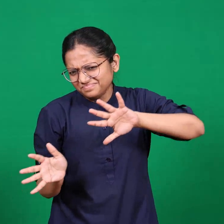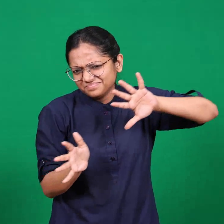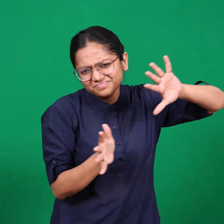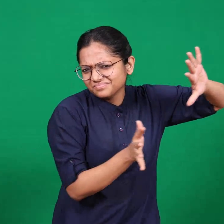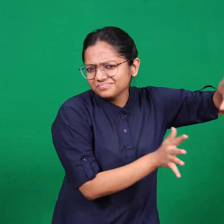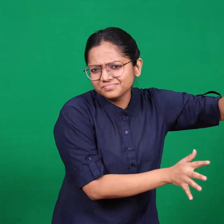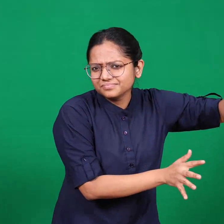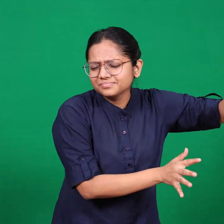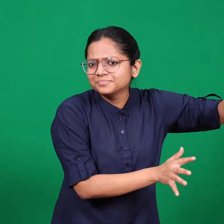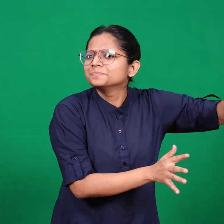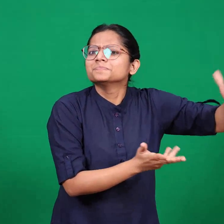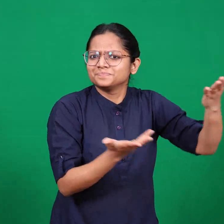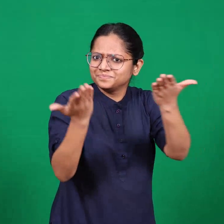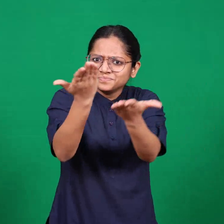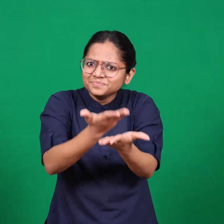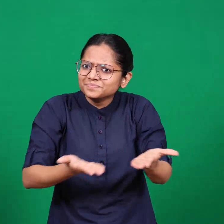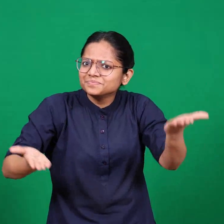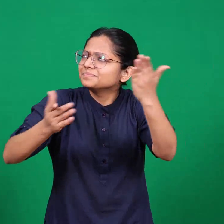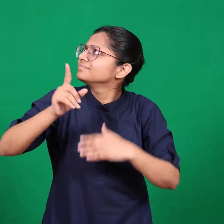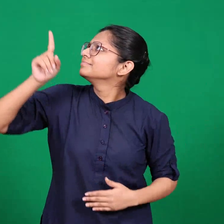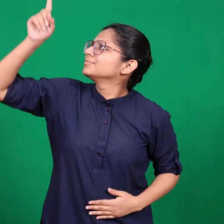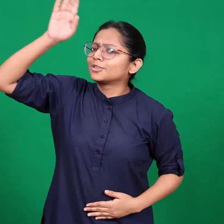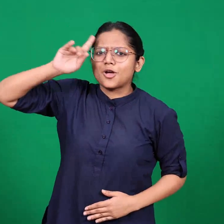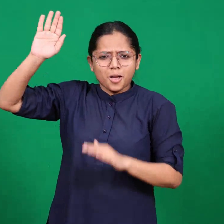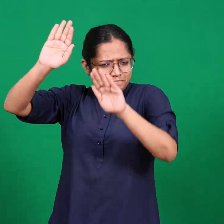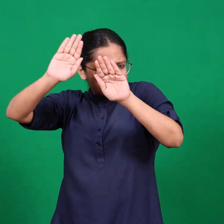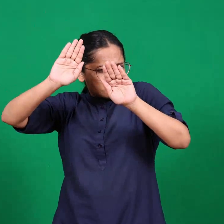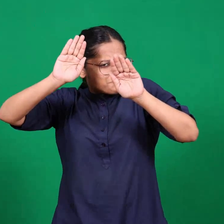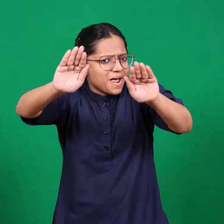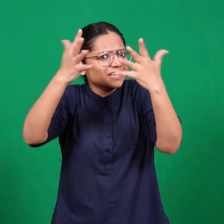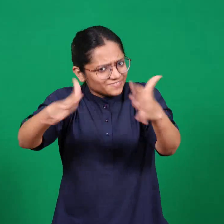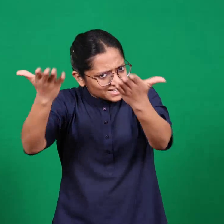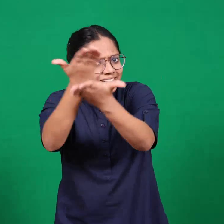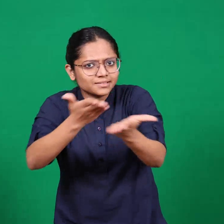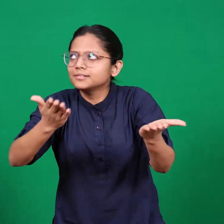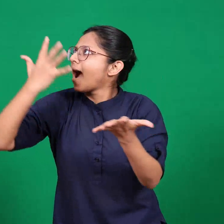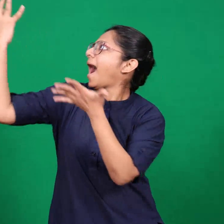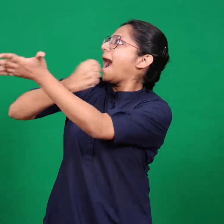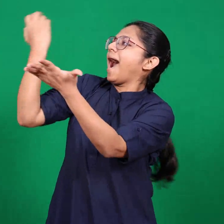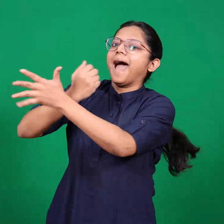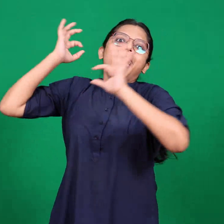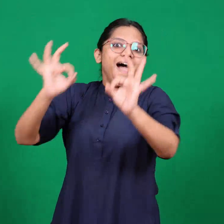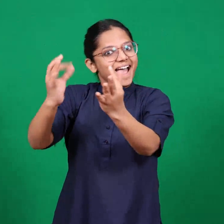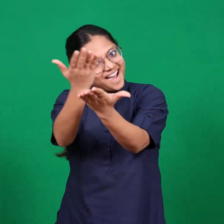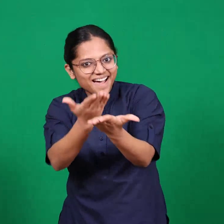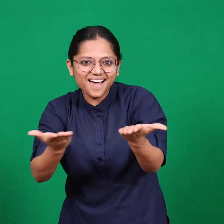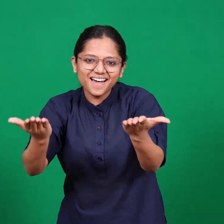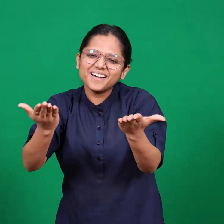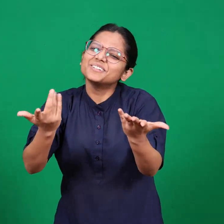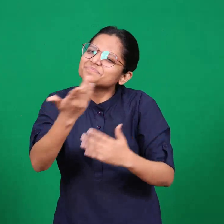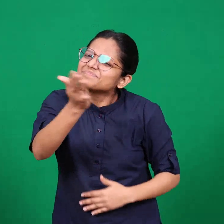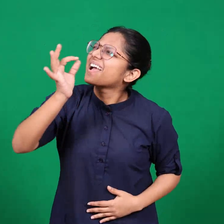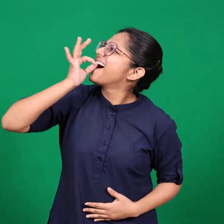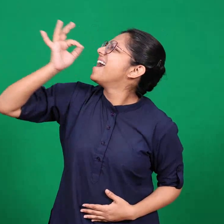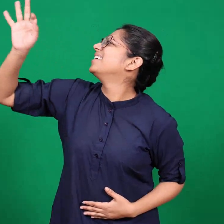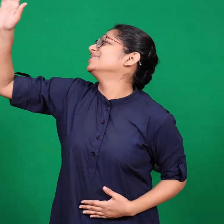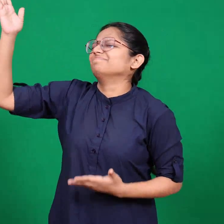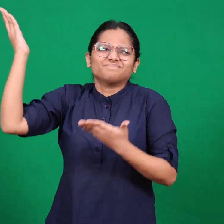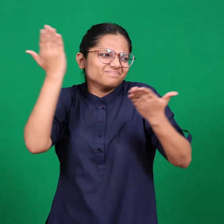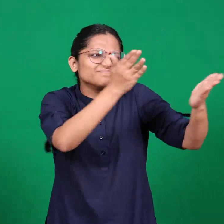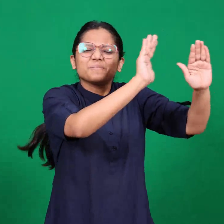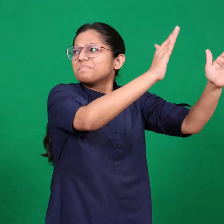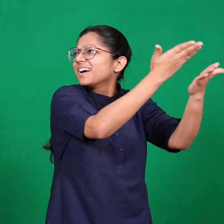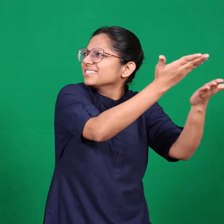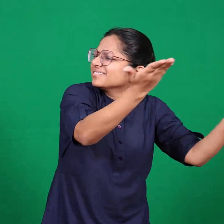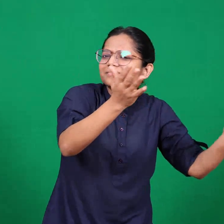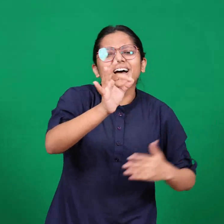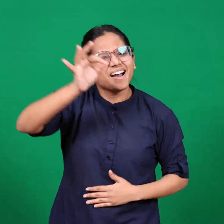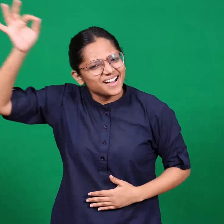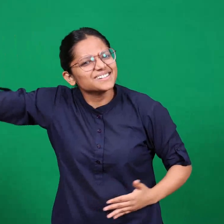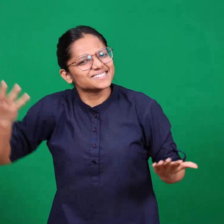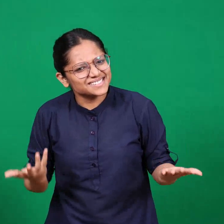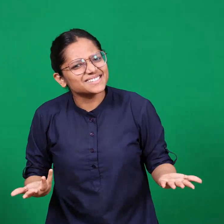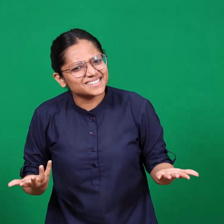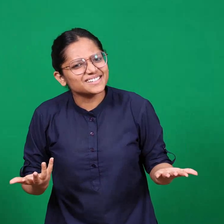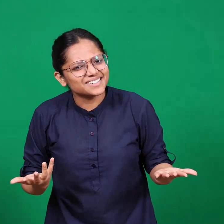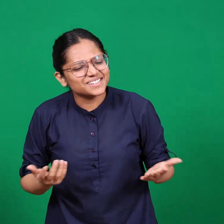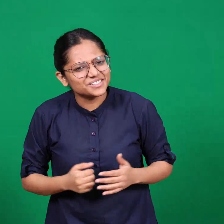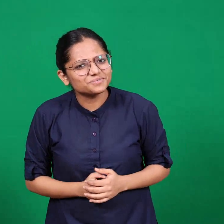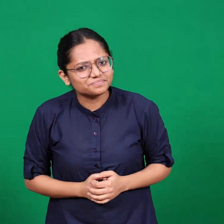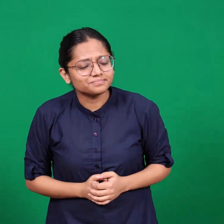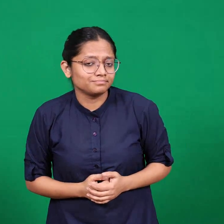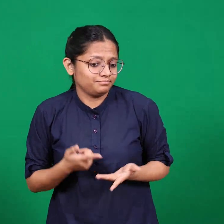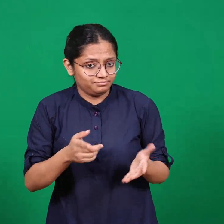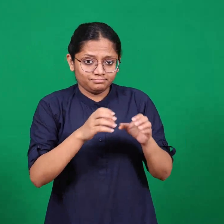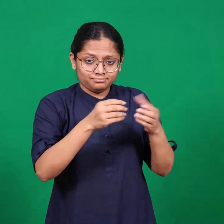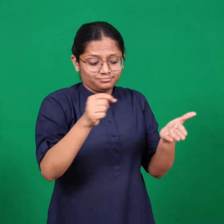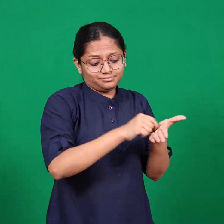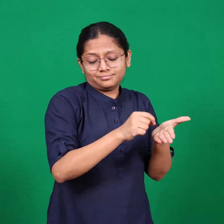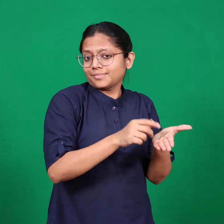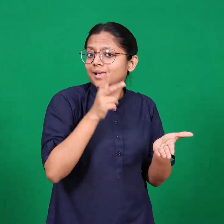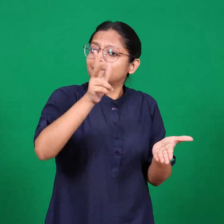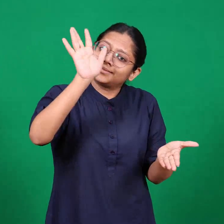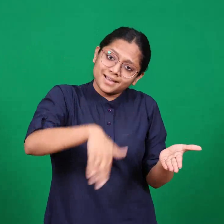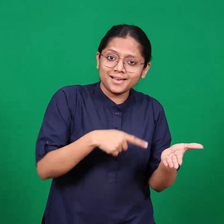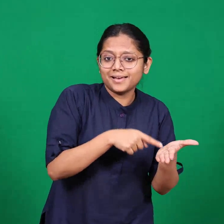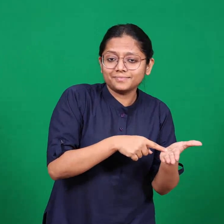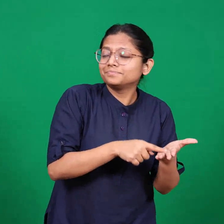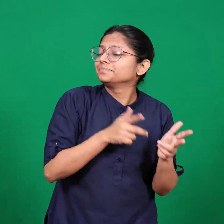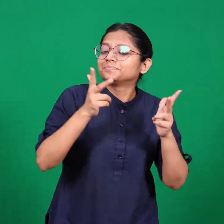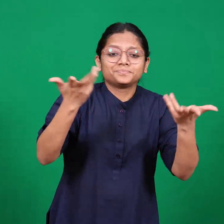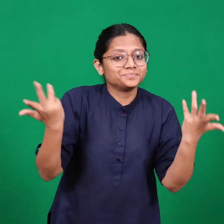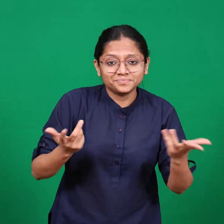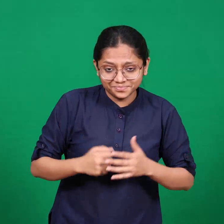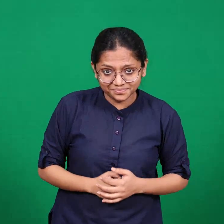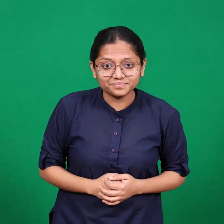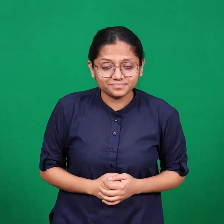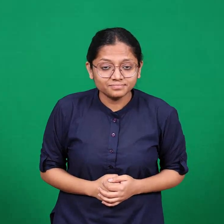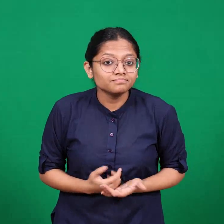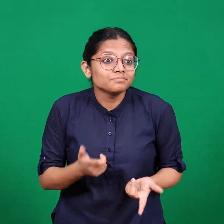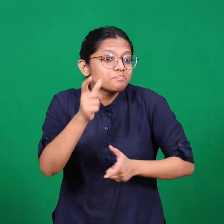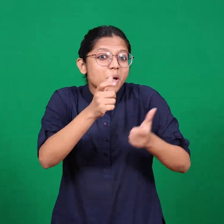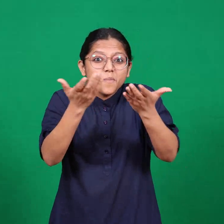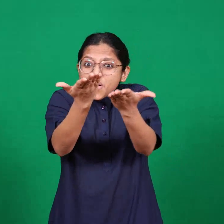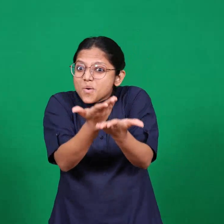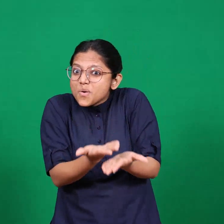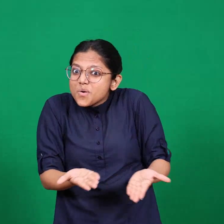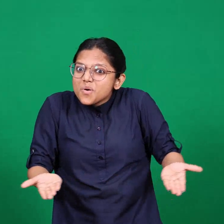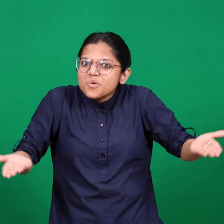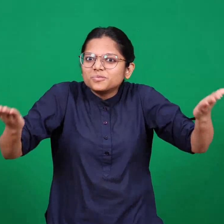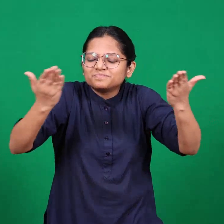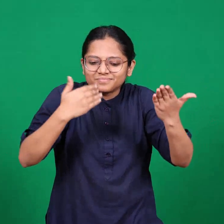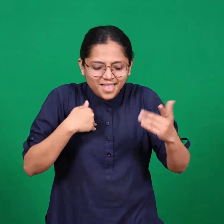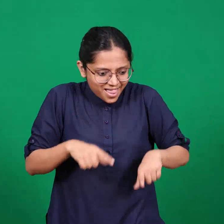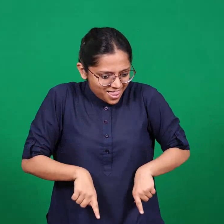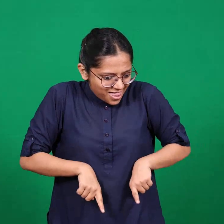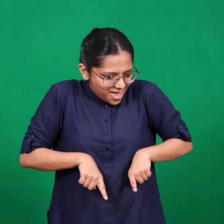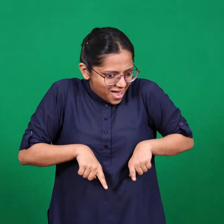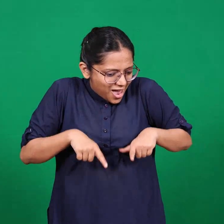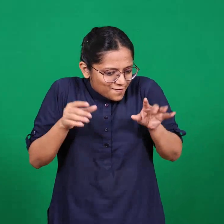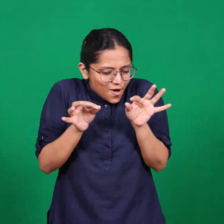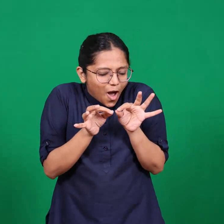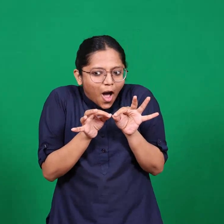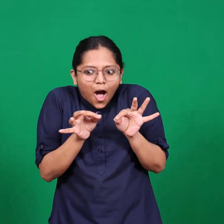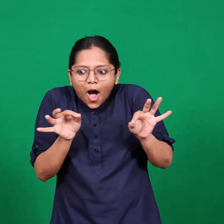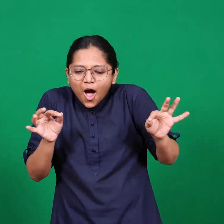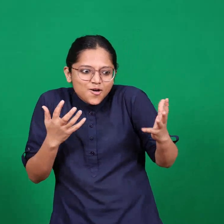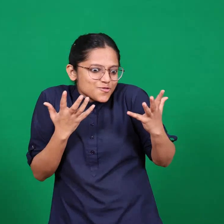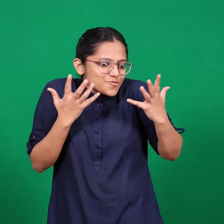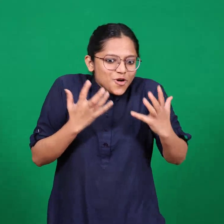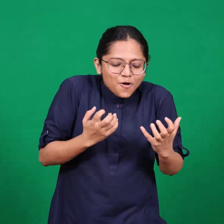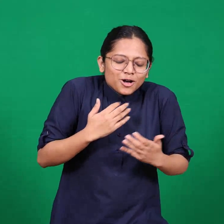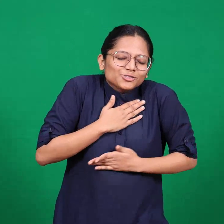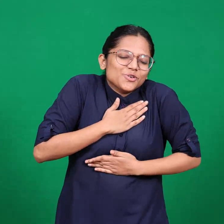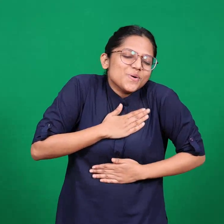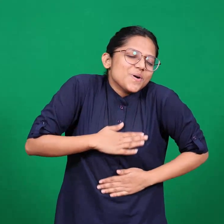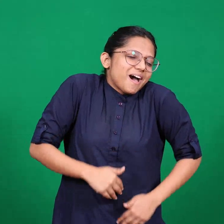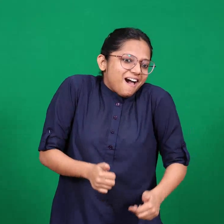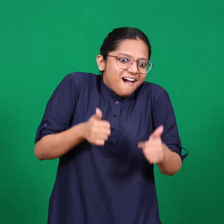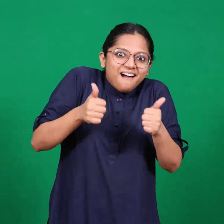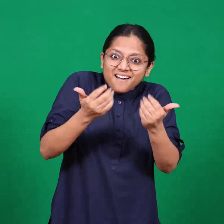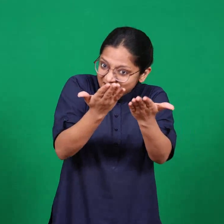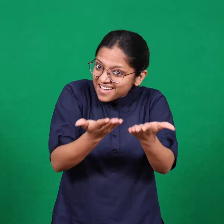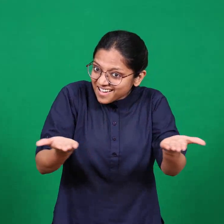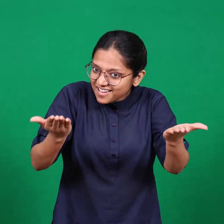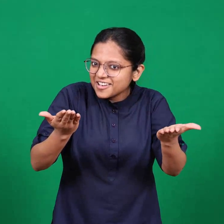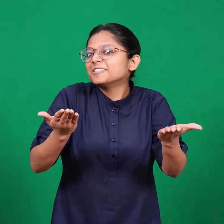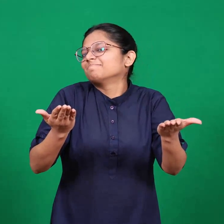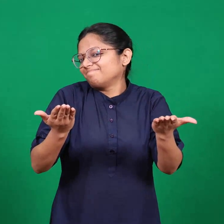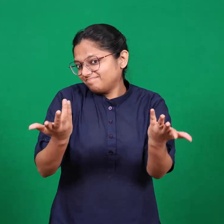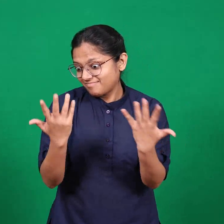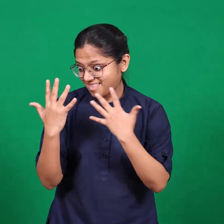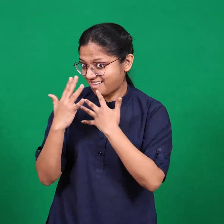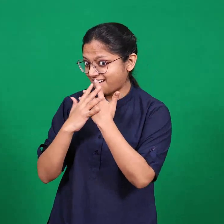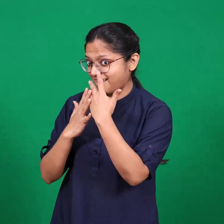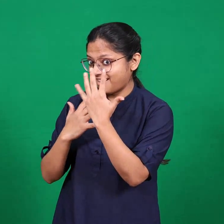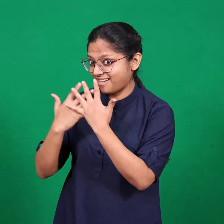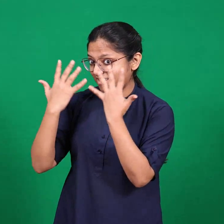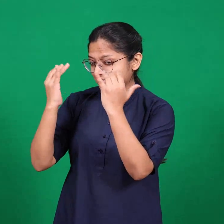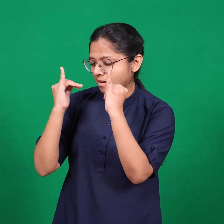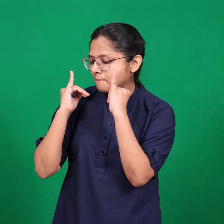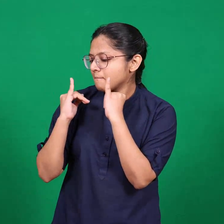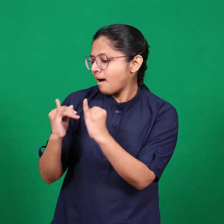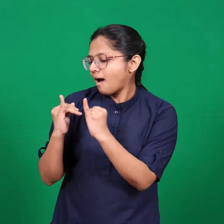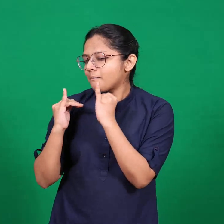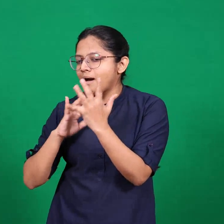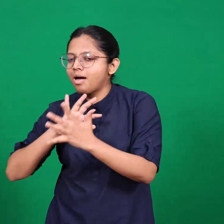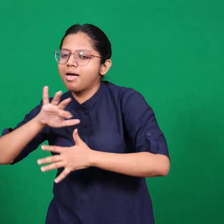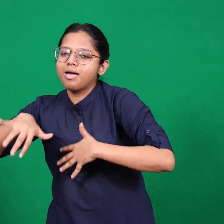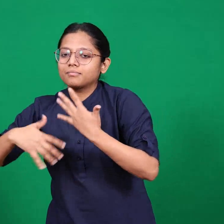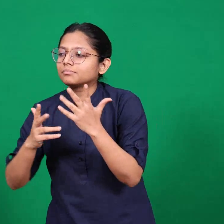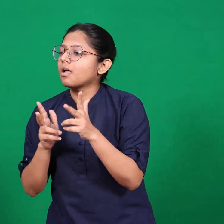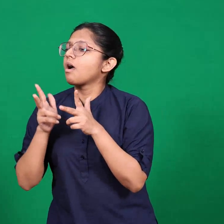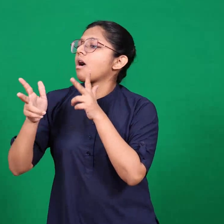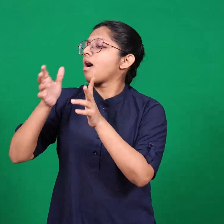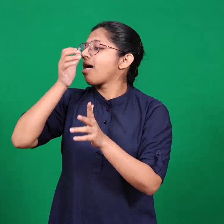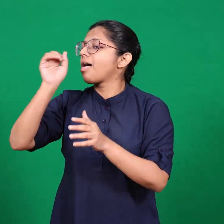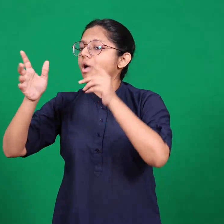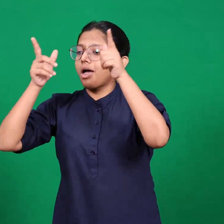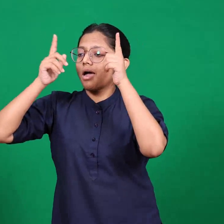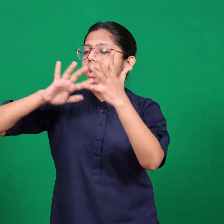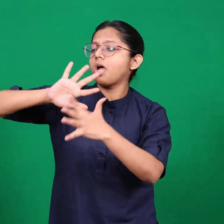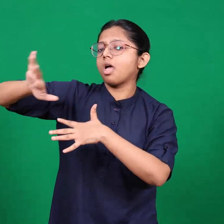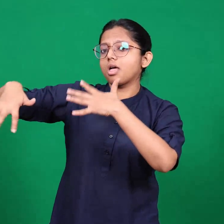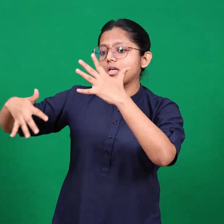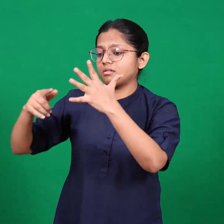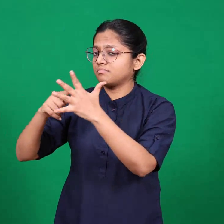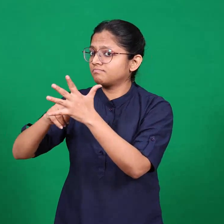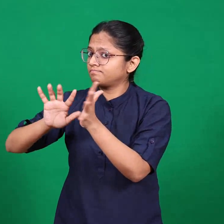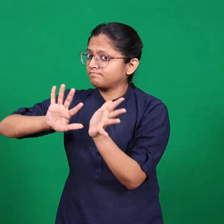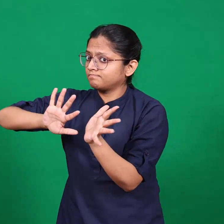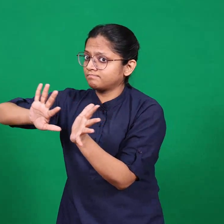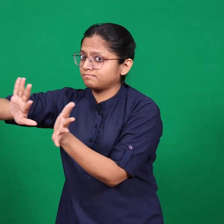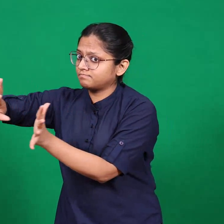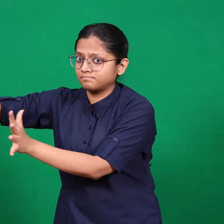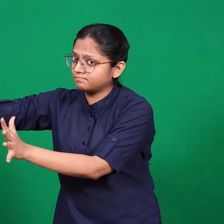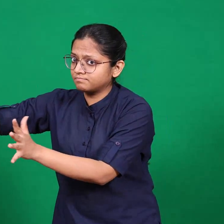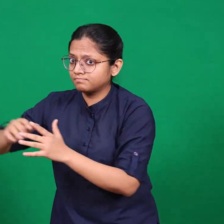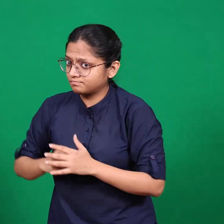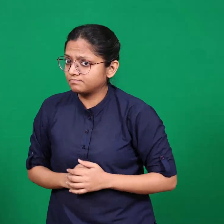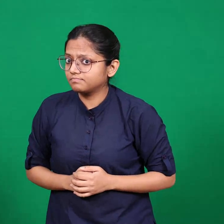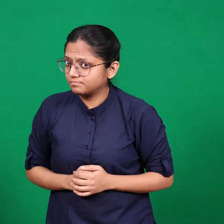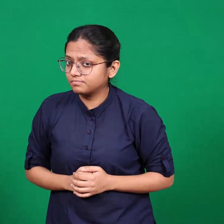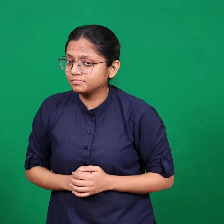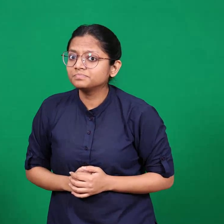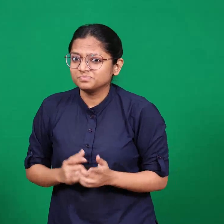For, "Whoever would love life and see good days must keep his tongue from evil and his lips from deceitful speech.